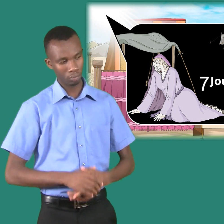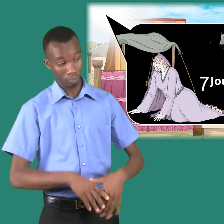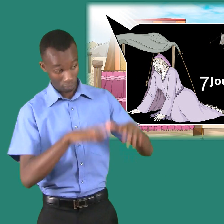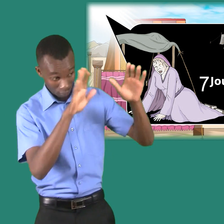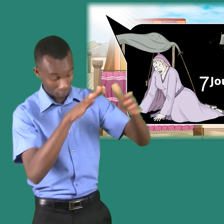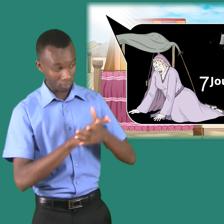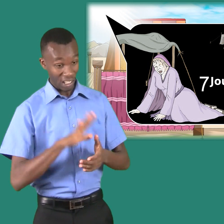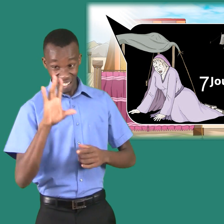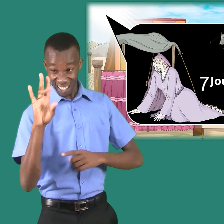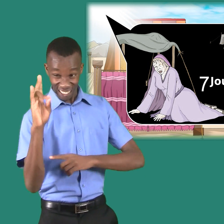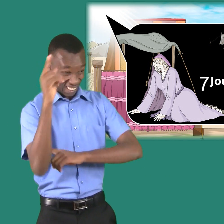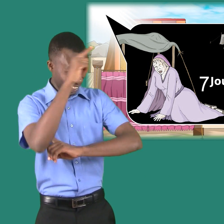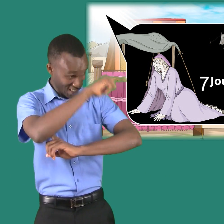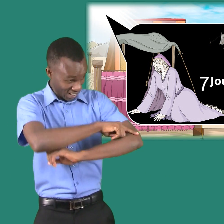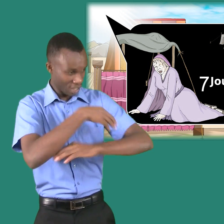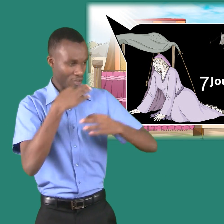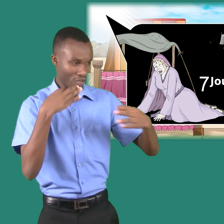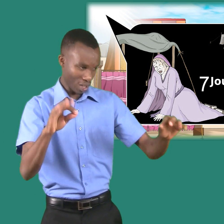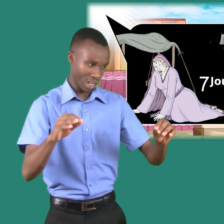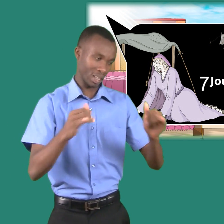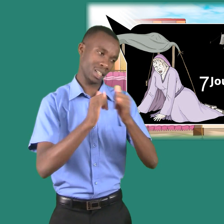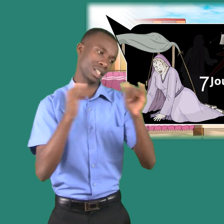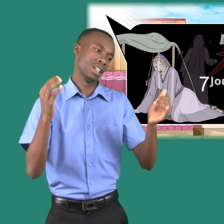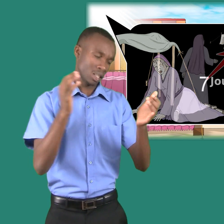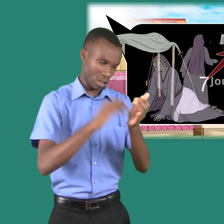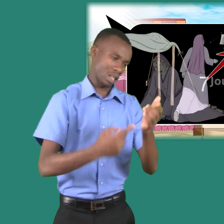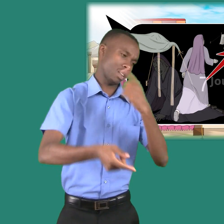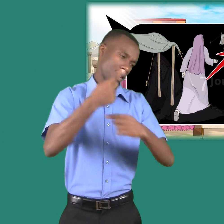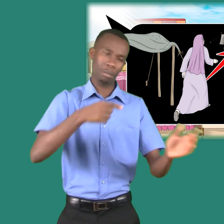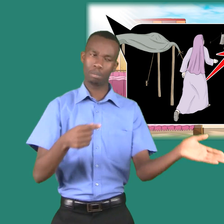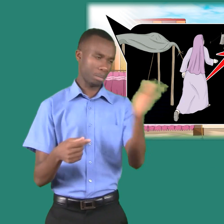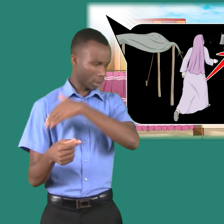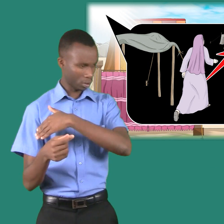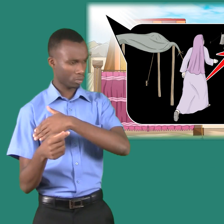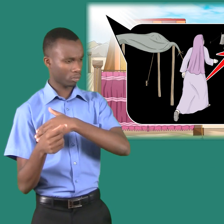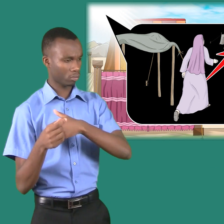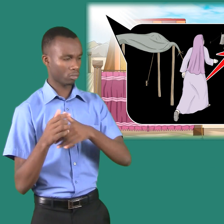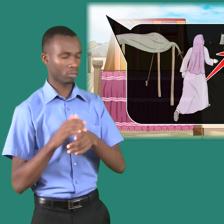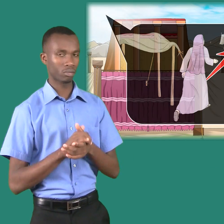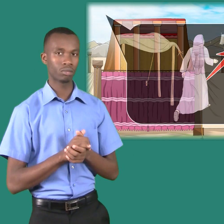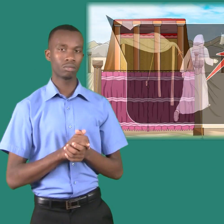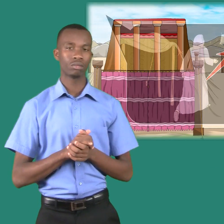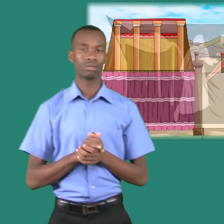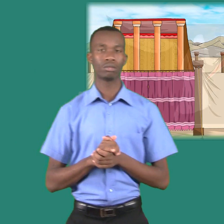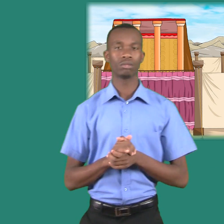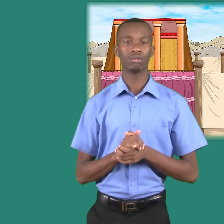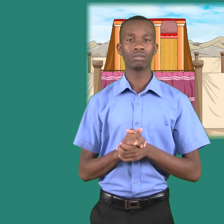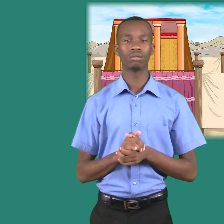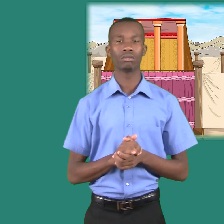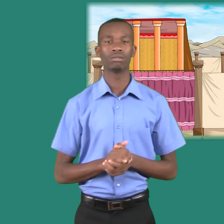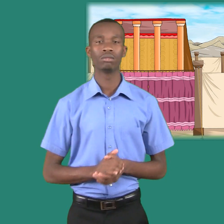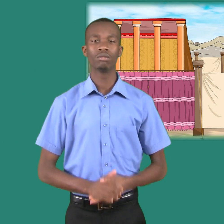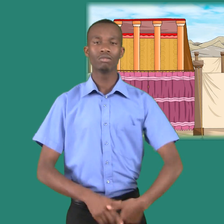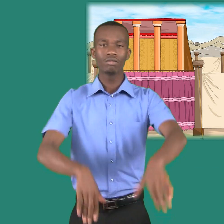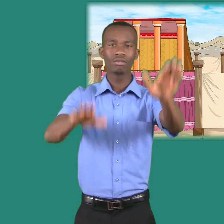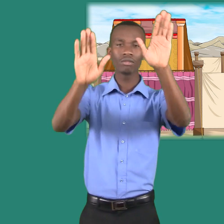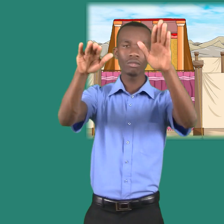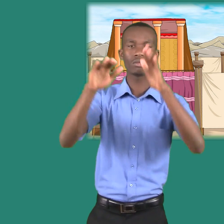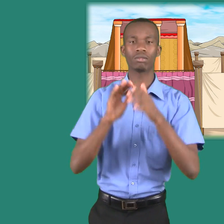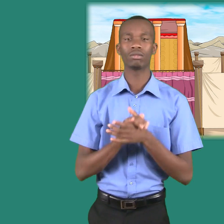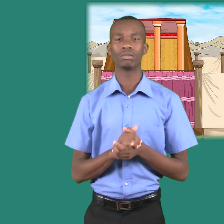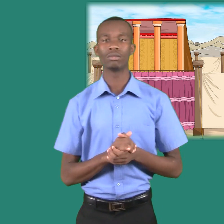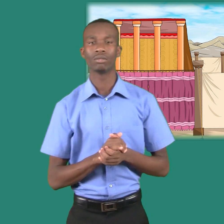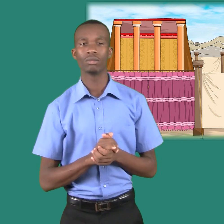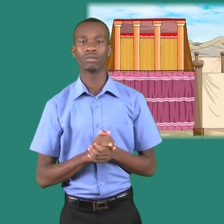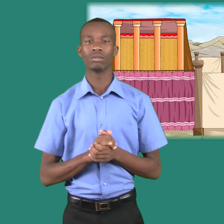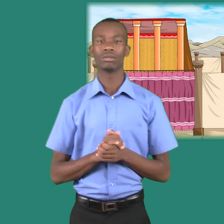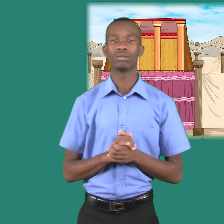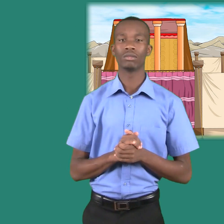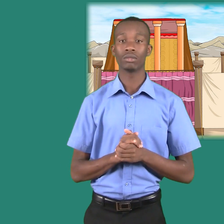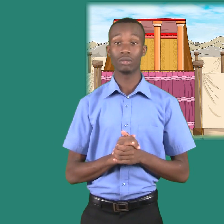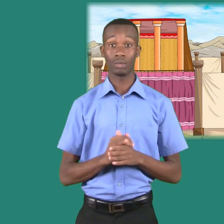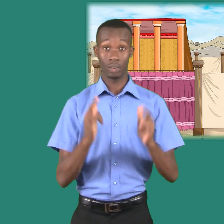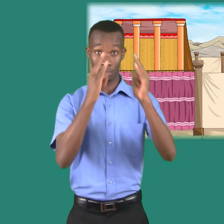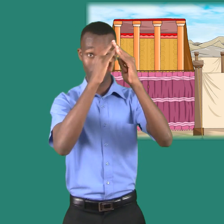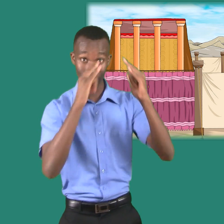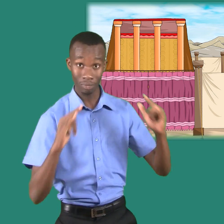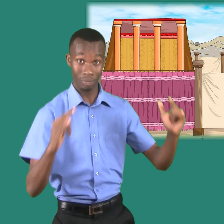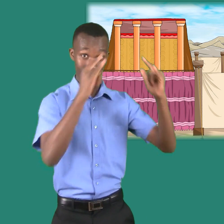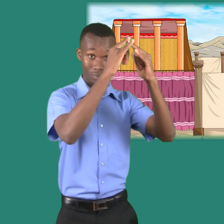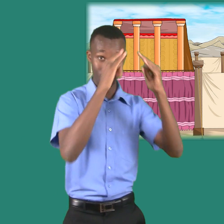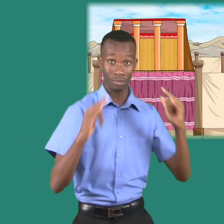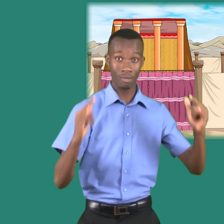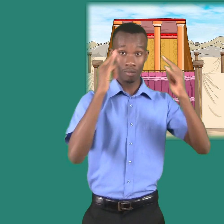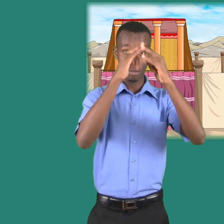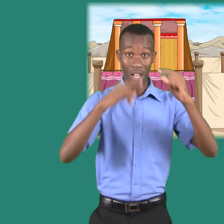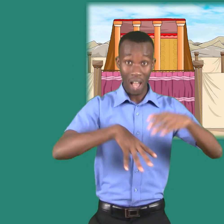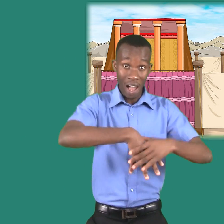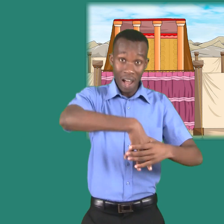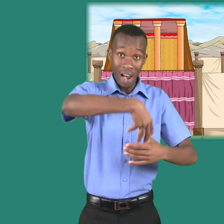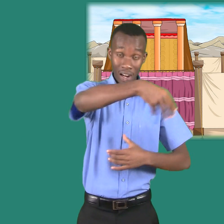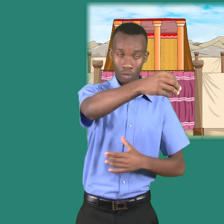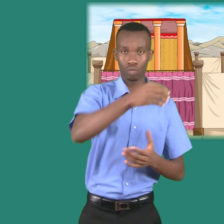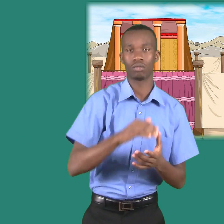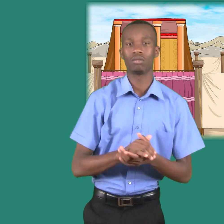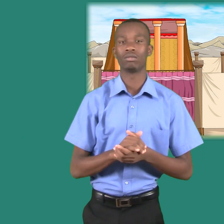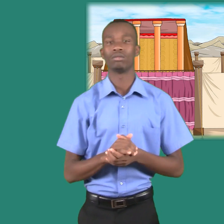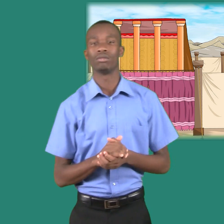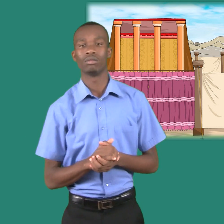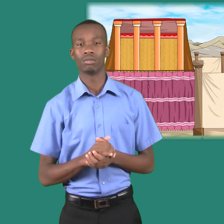after that she may be brought back in.”